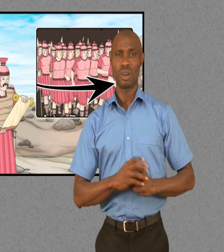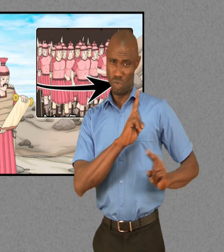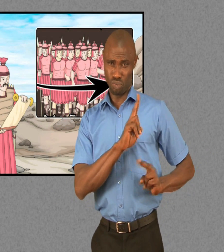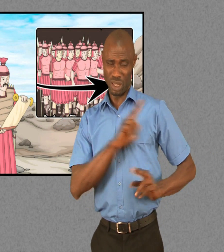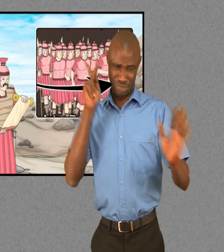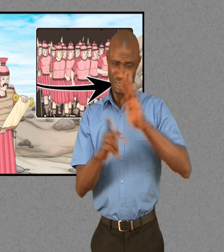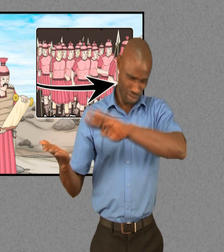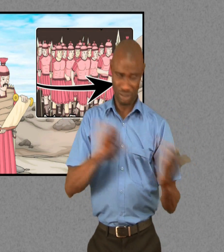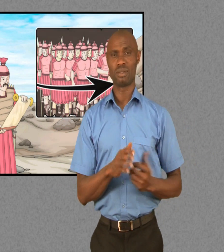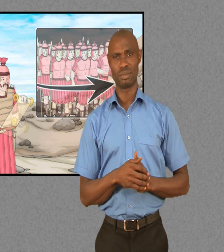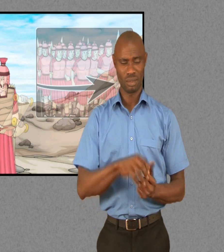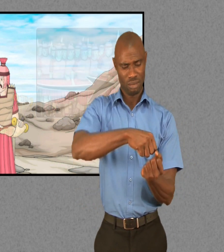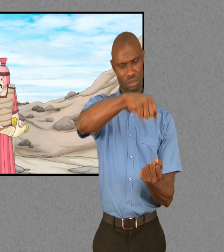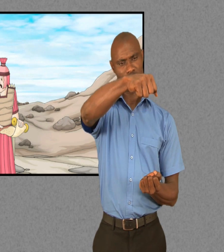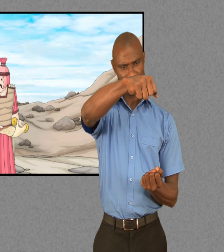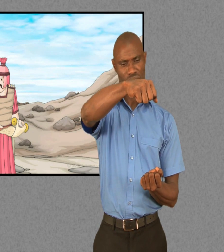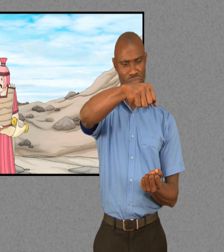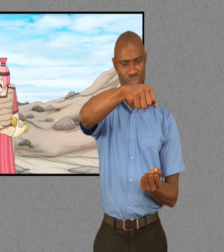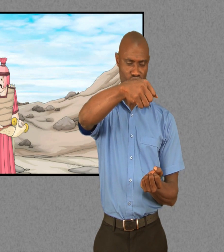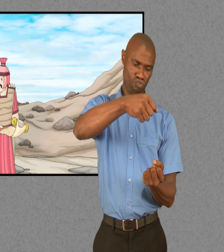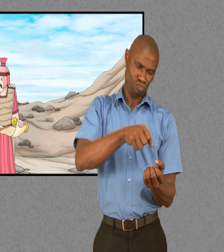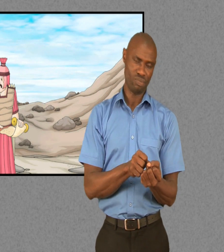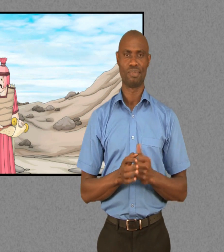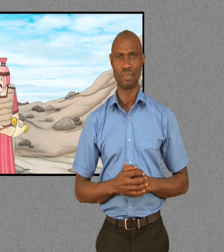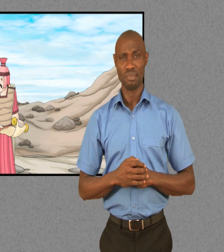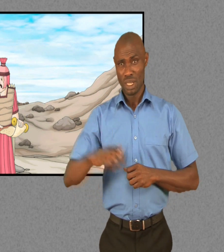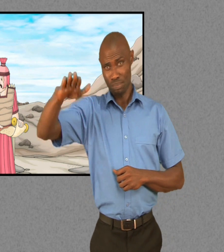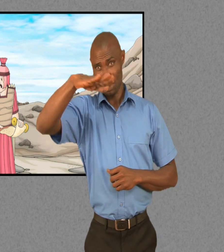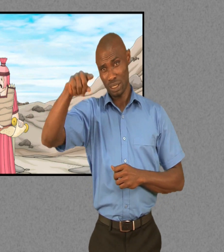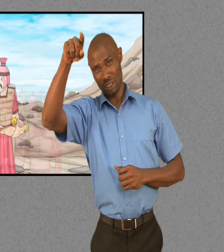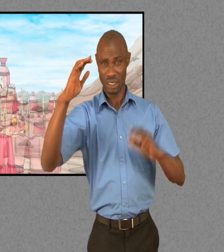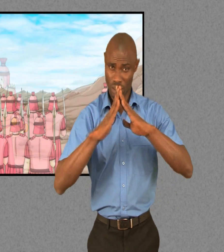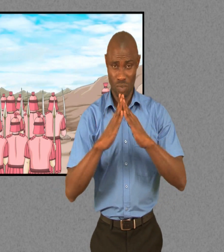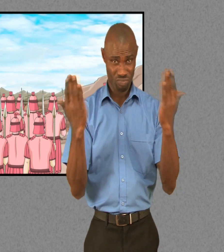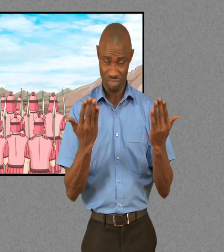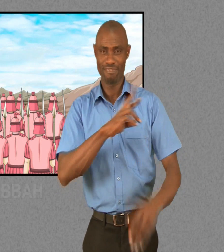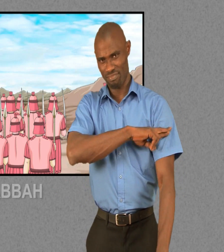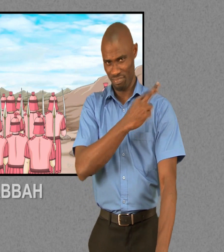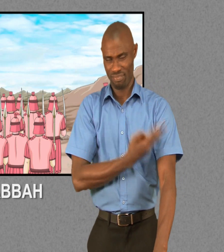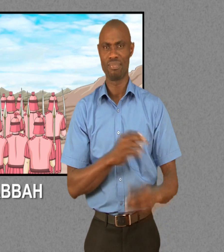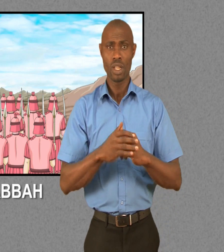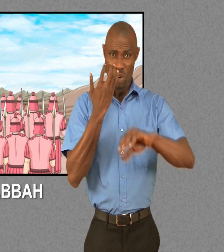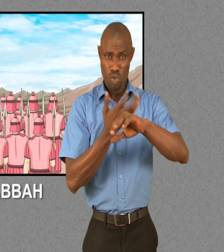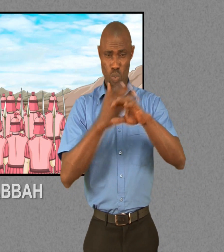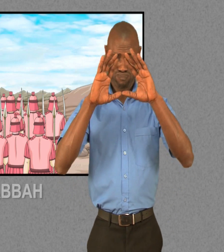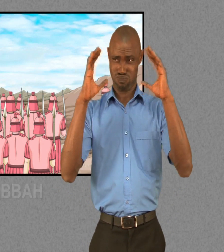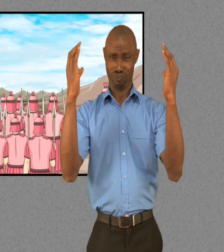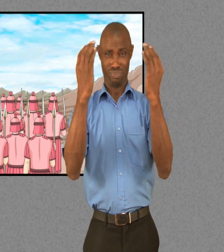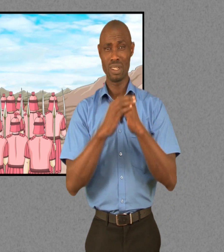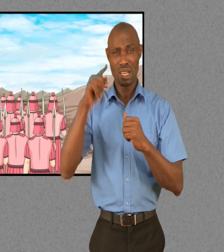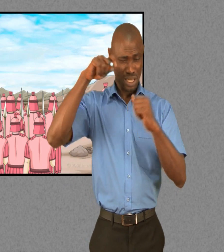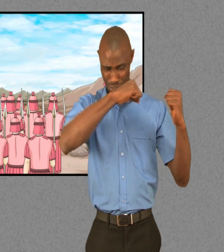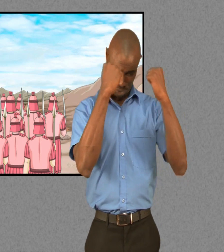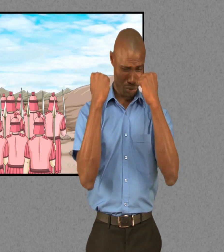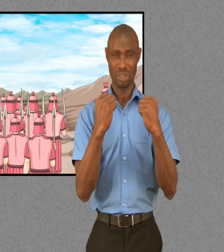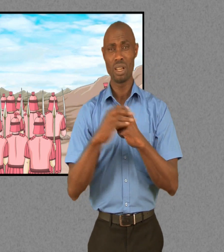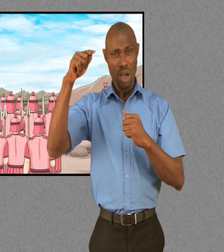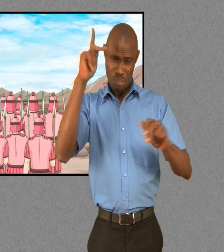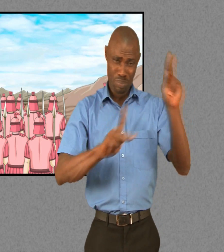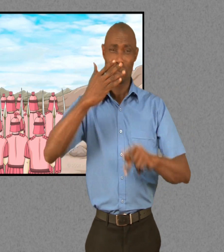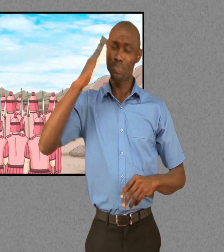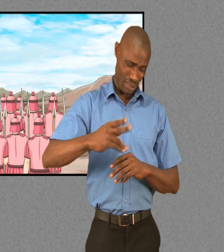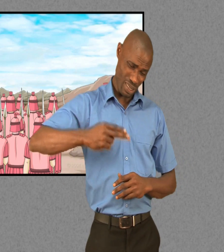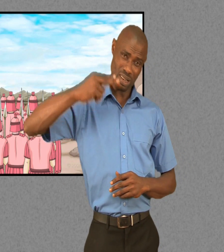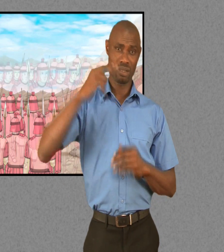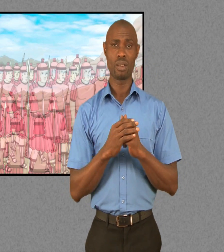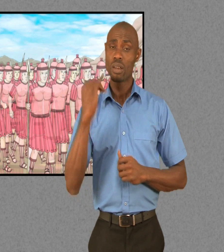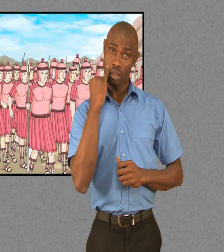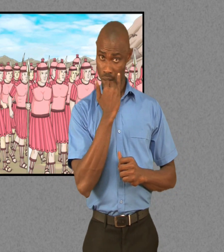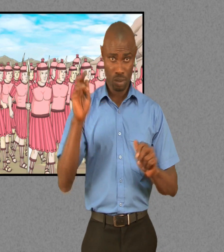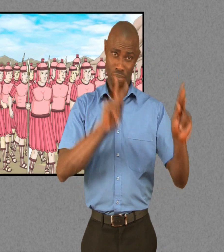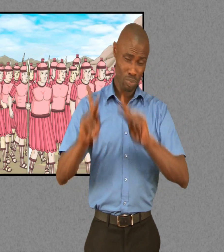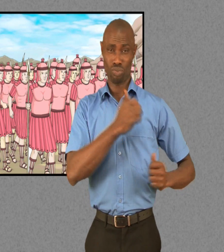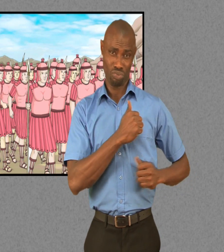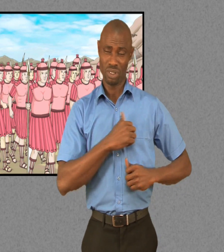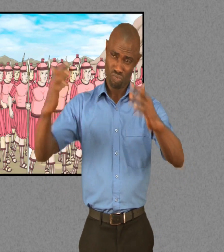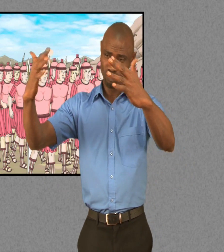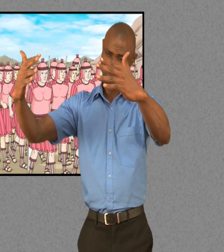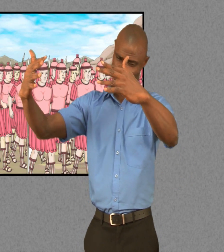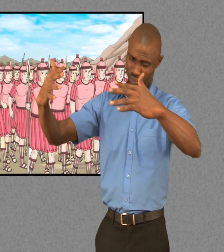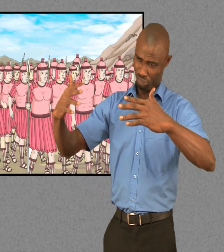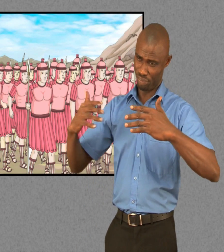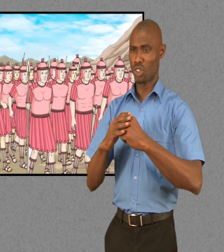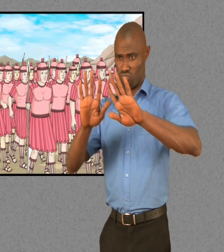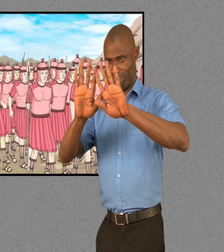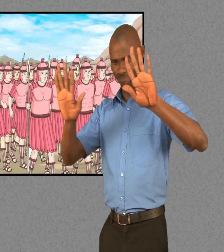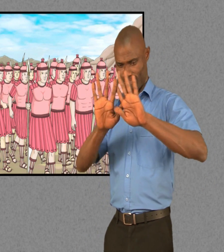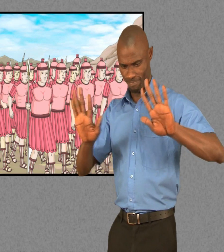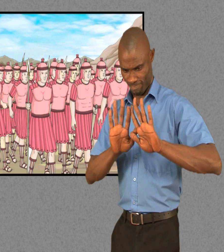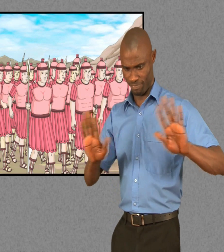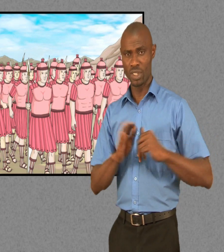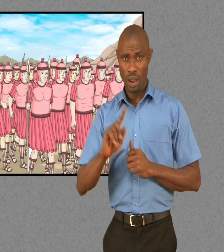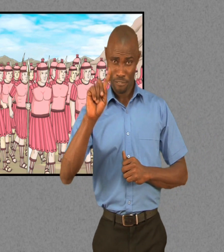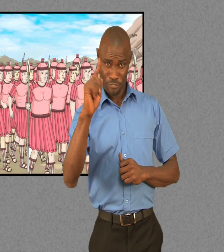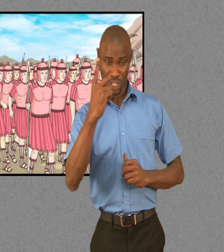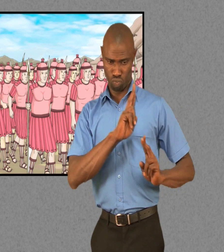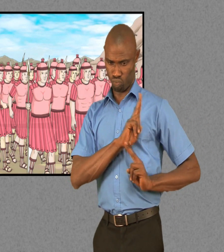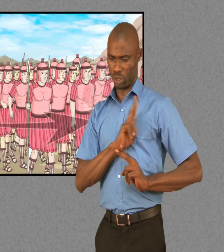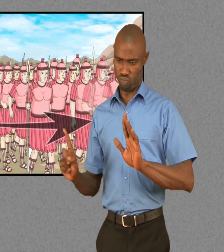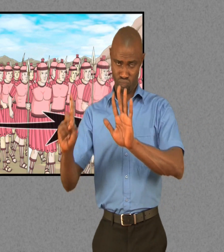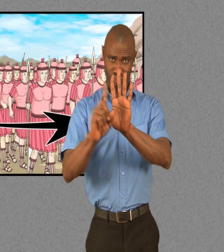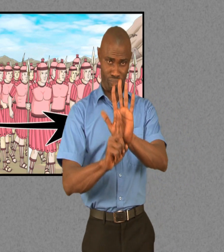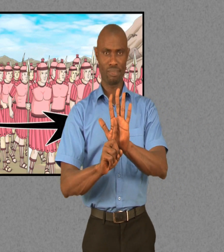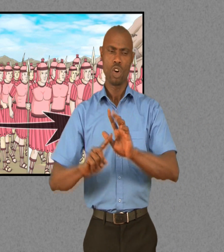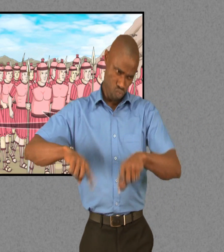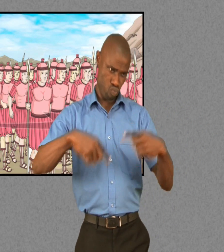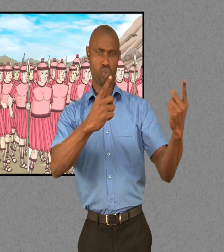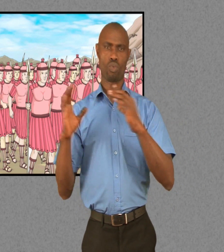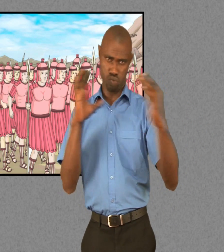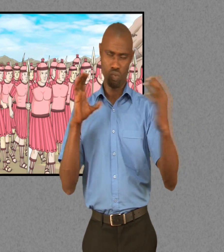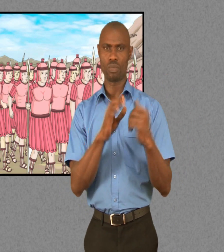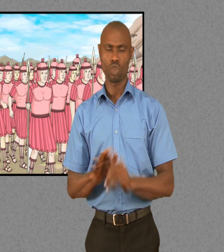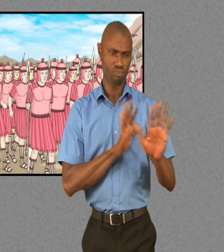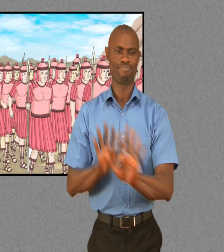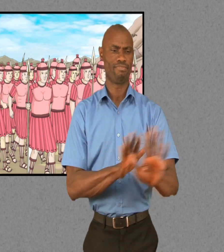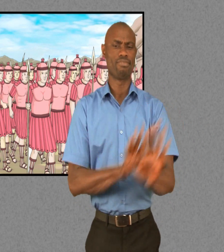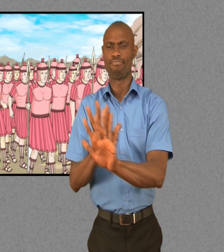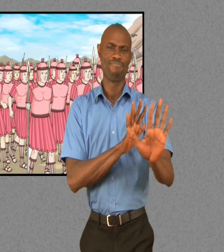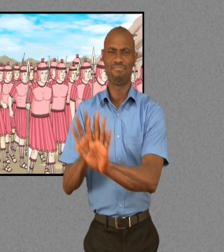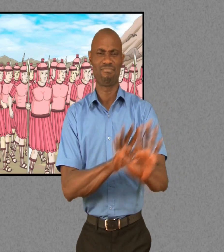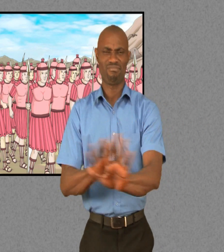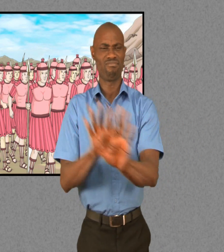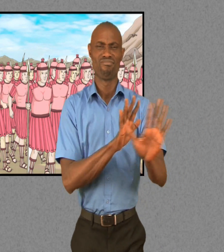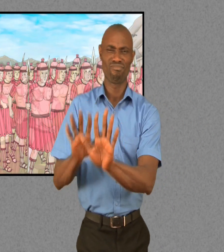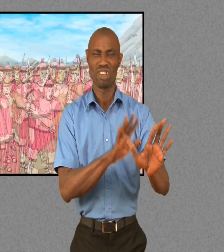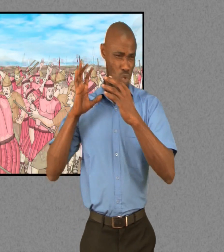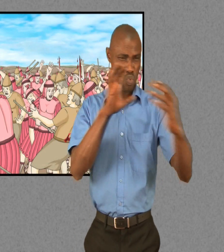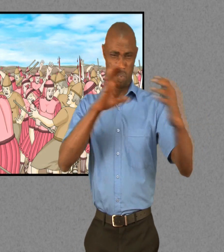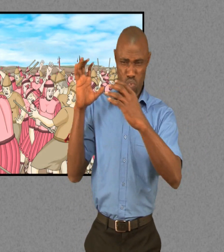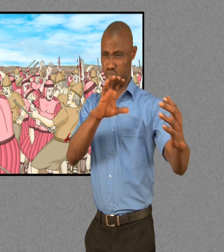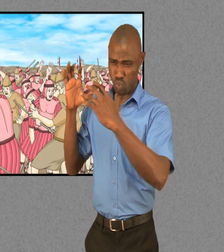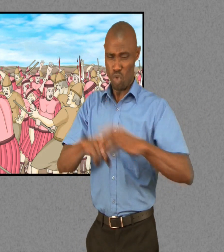So as Joab besieged the city, he assigned Uriah to a place where he saw the strongest enemy soldiers.